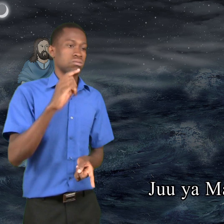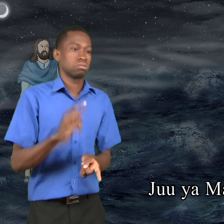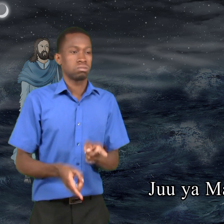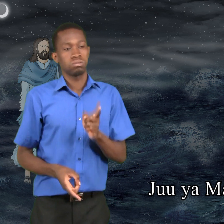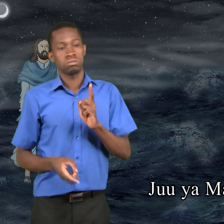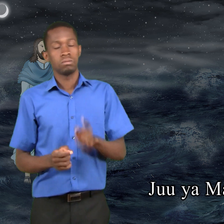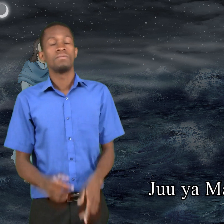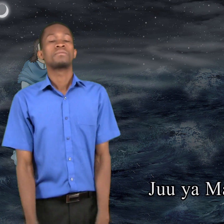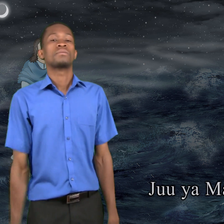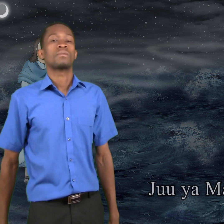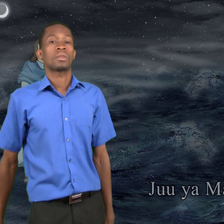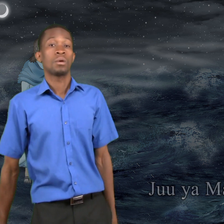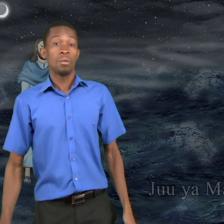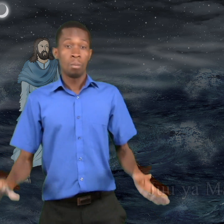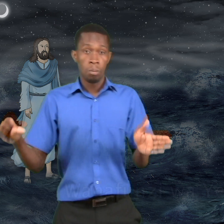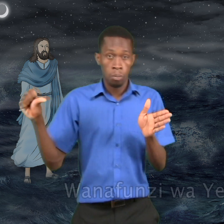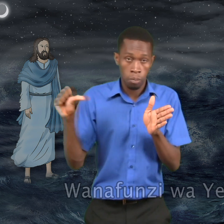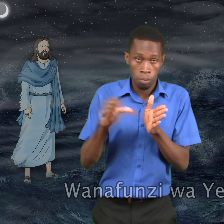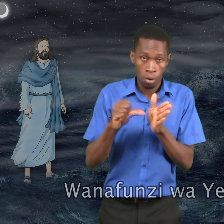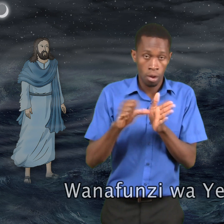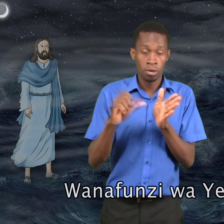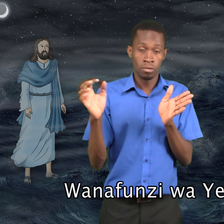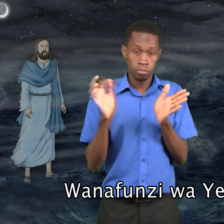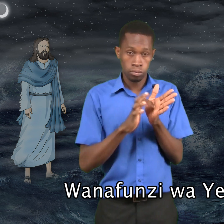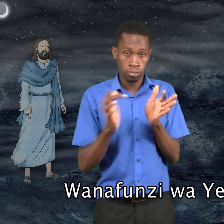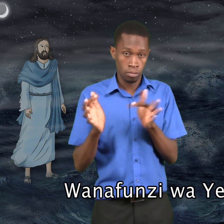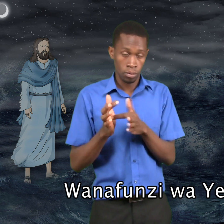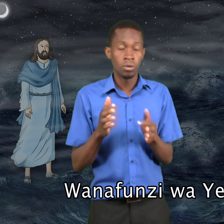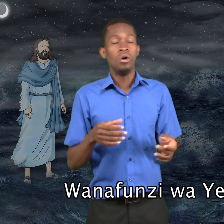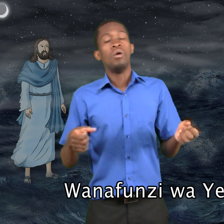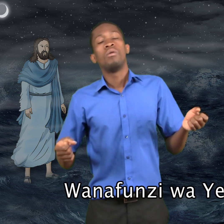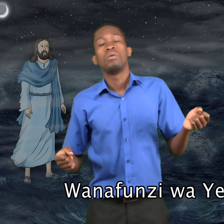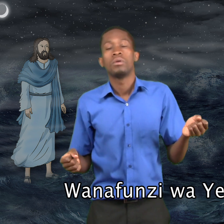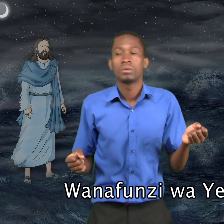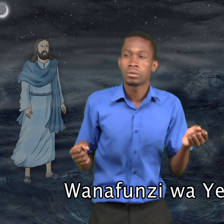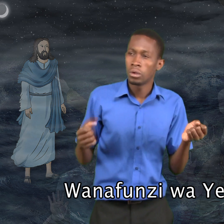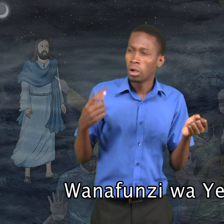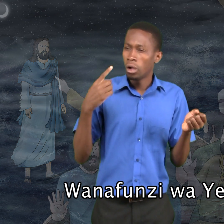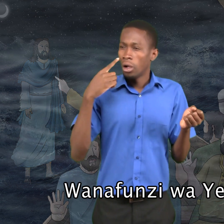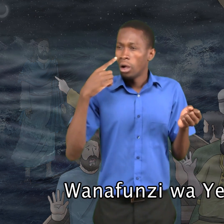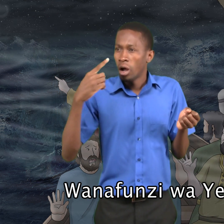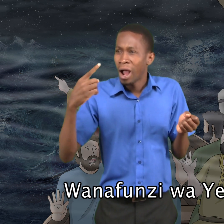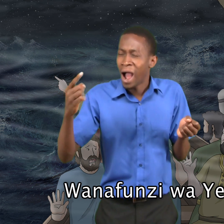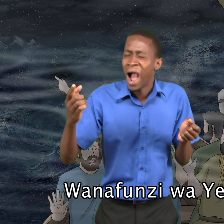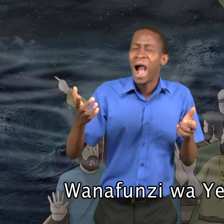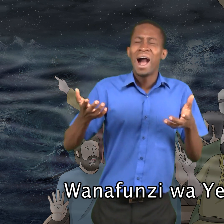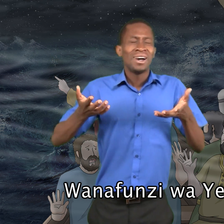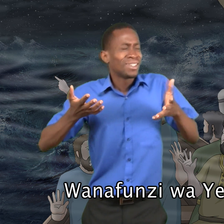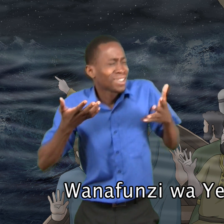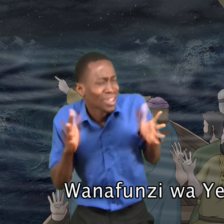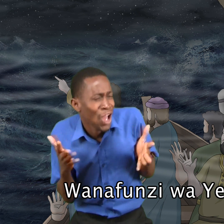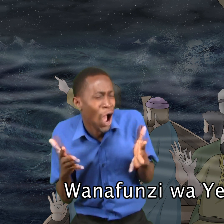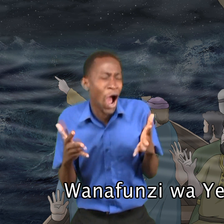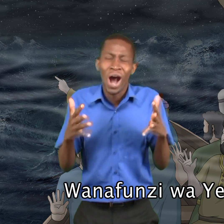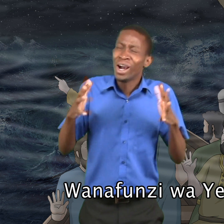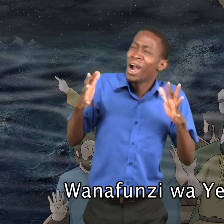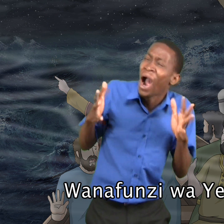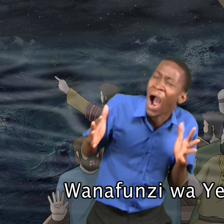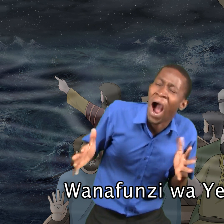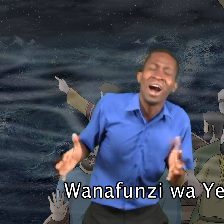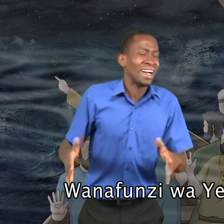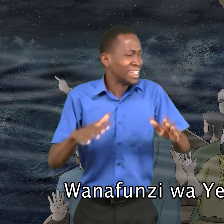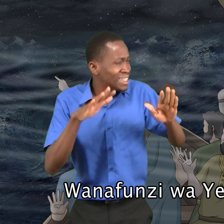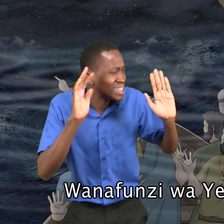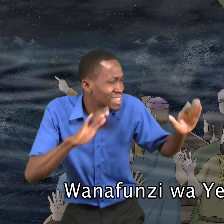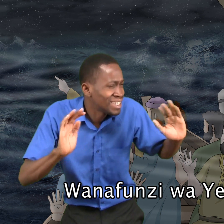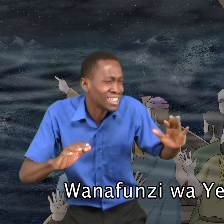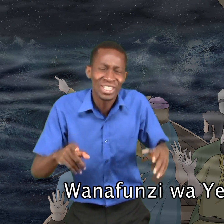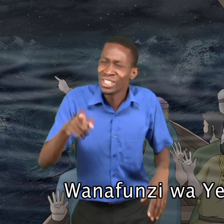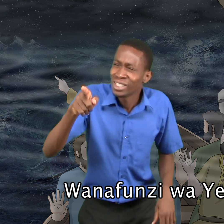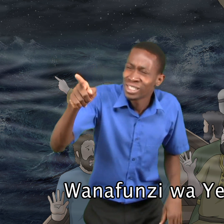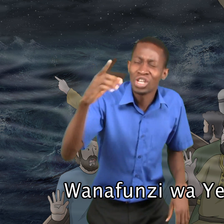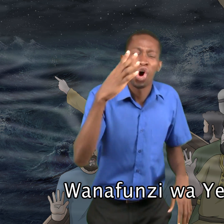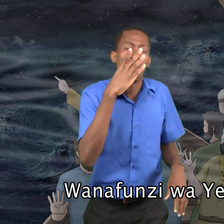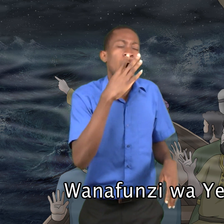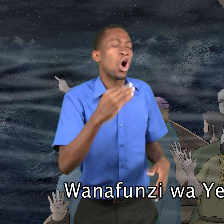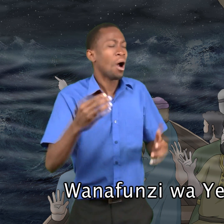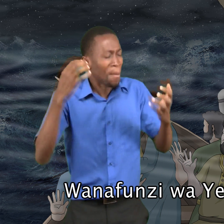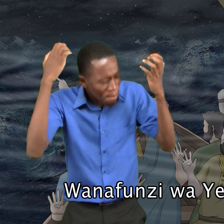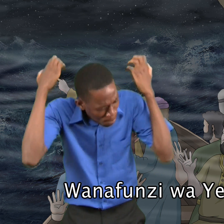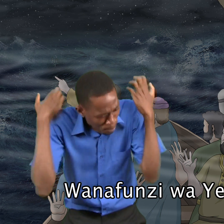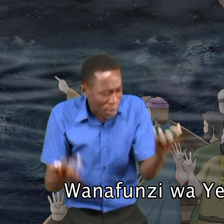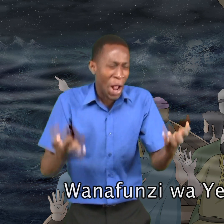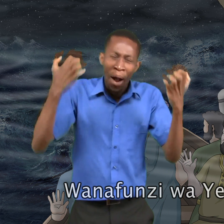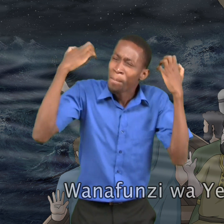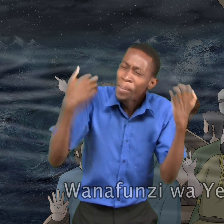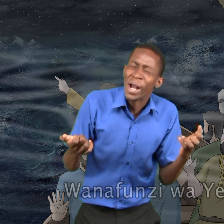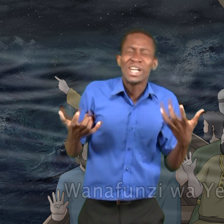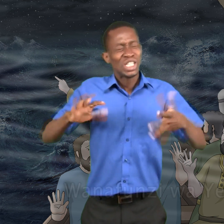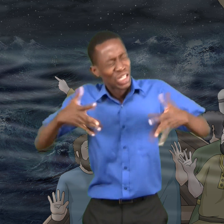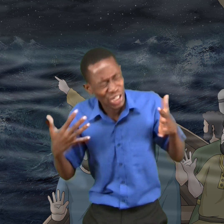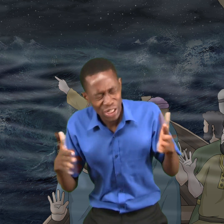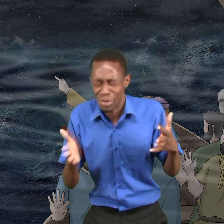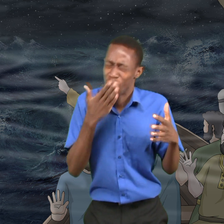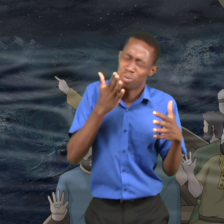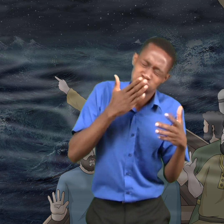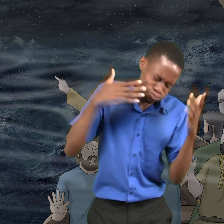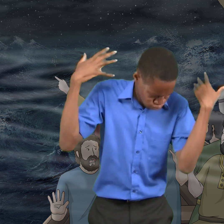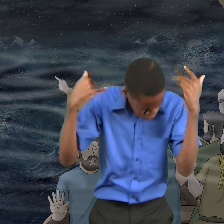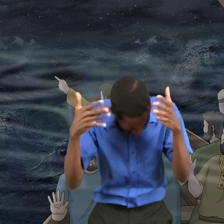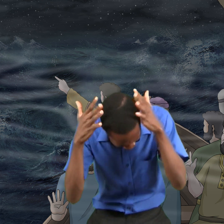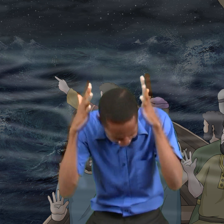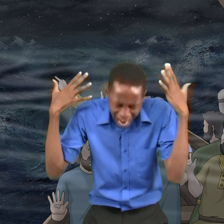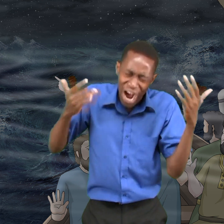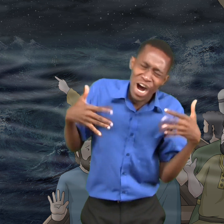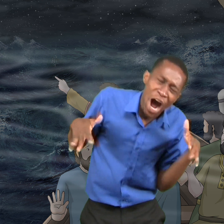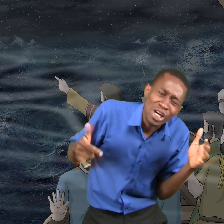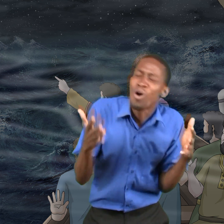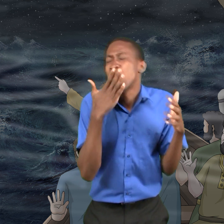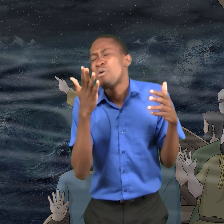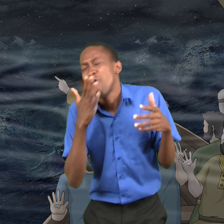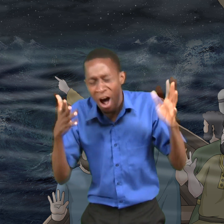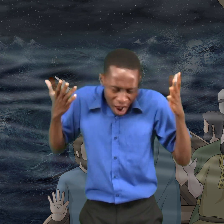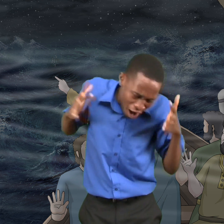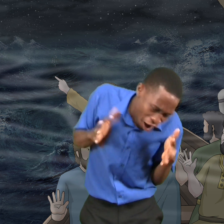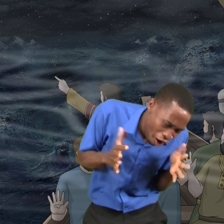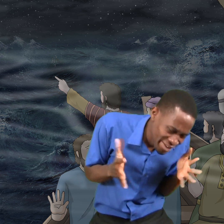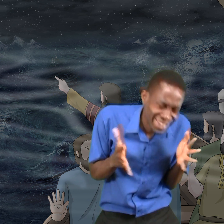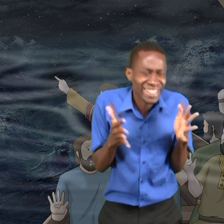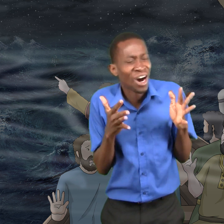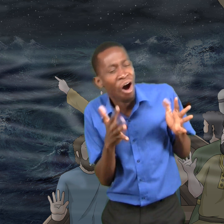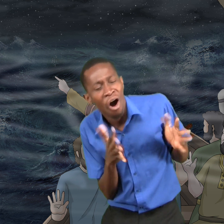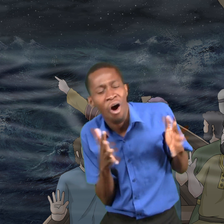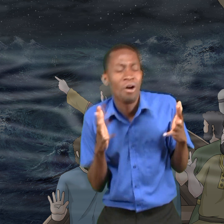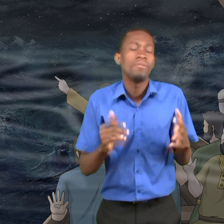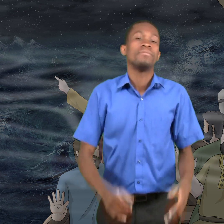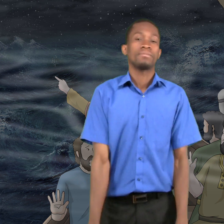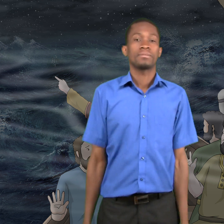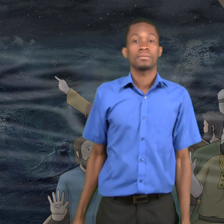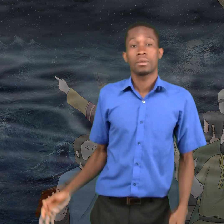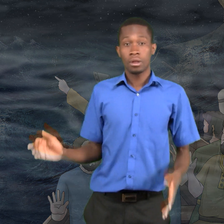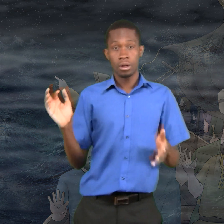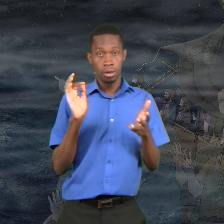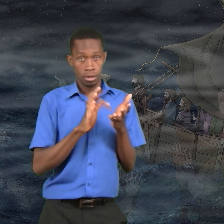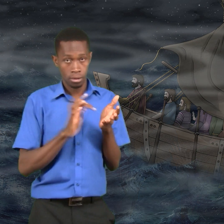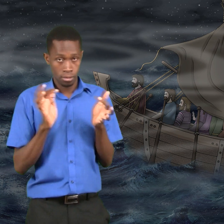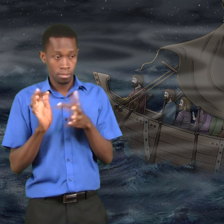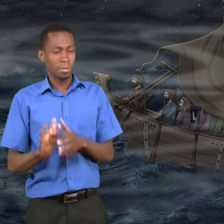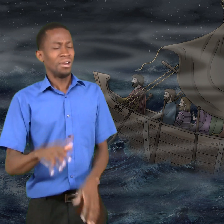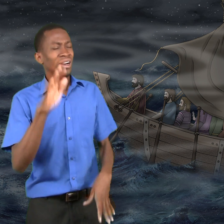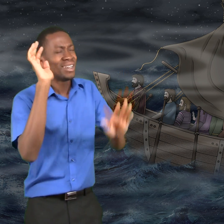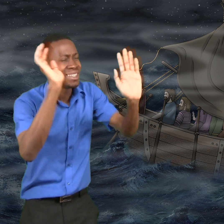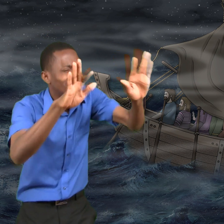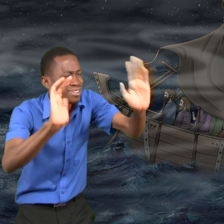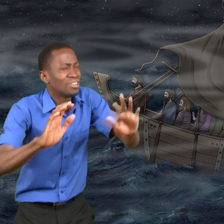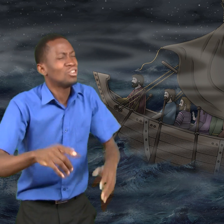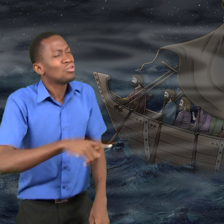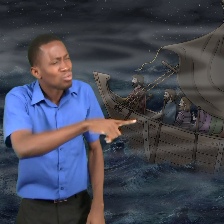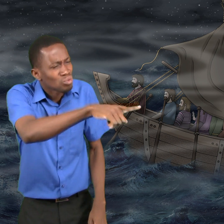When the disciples saw Him walking on the sea, they were terrified. “It’s a ghost!” they said, and cried out in fear.